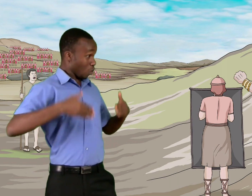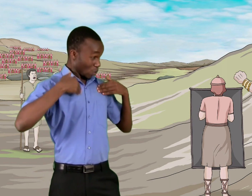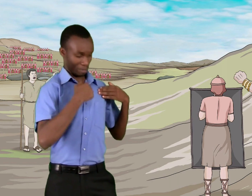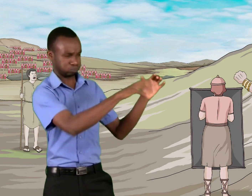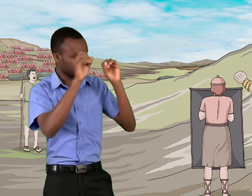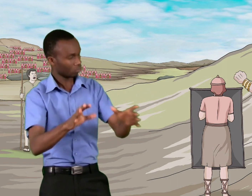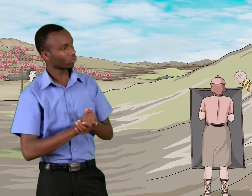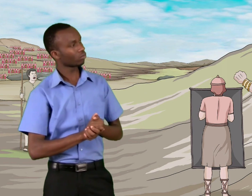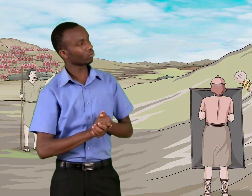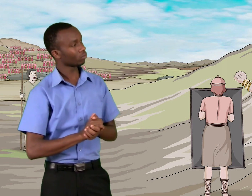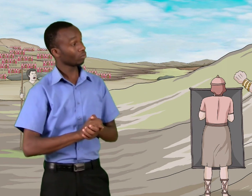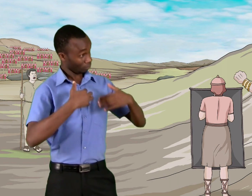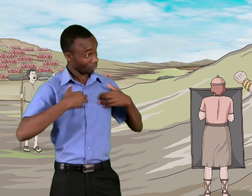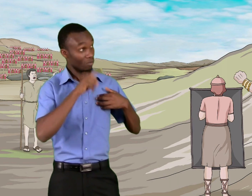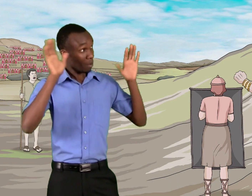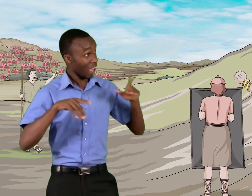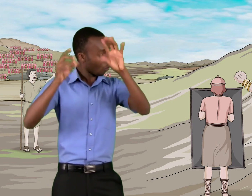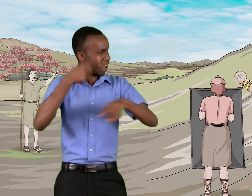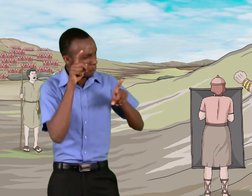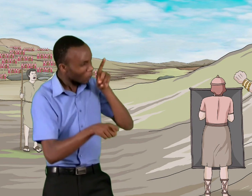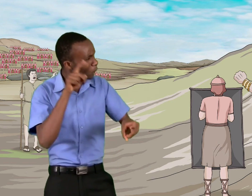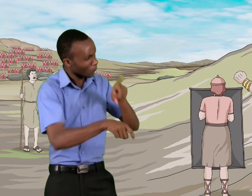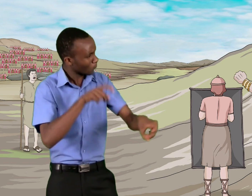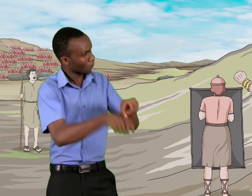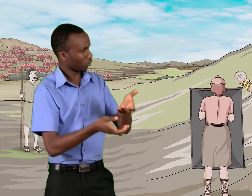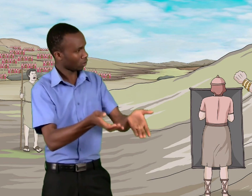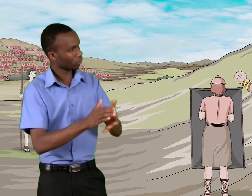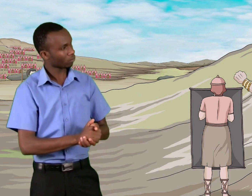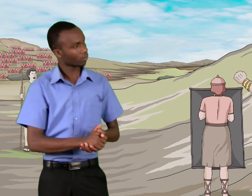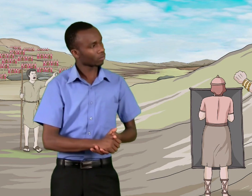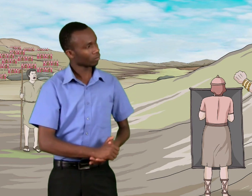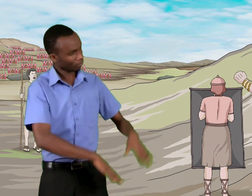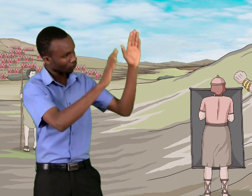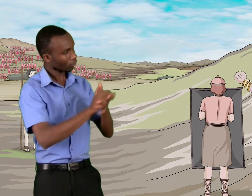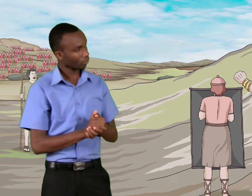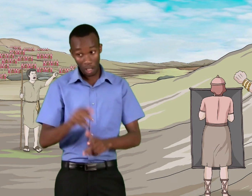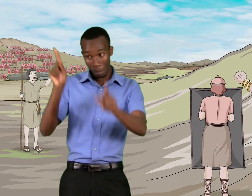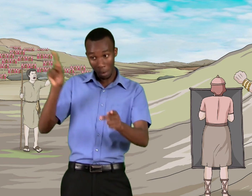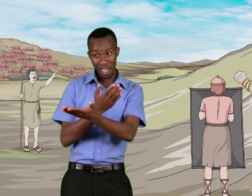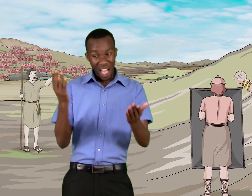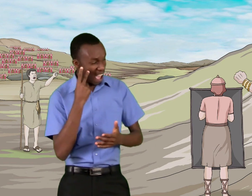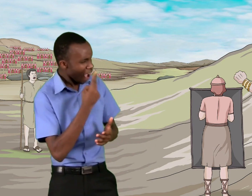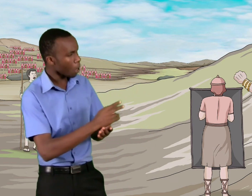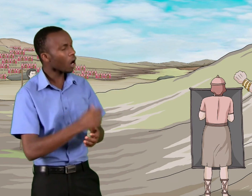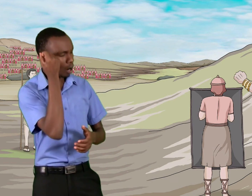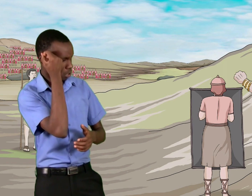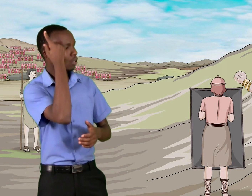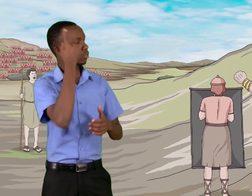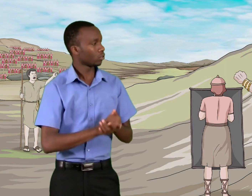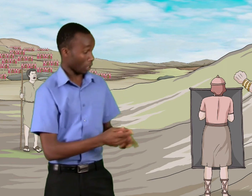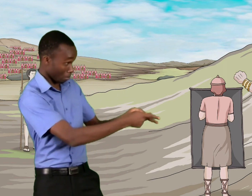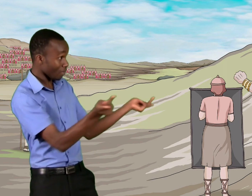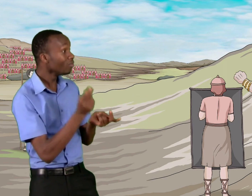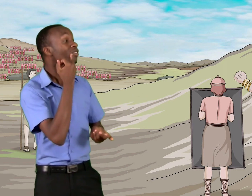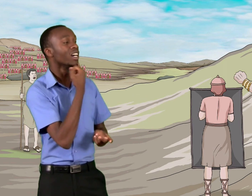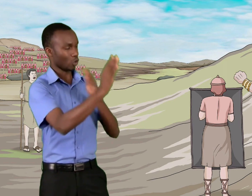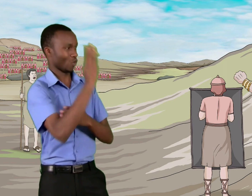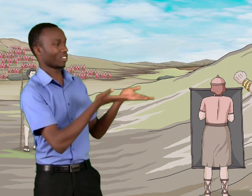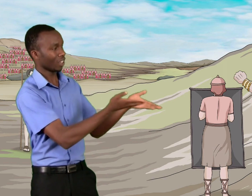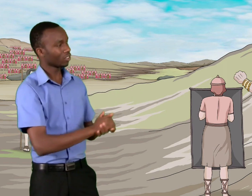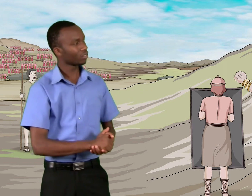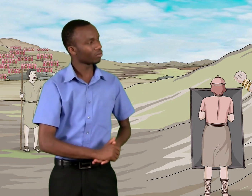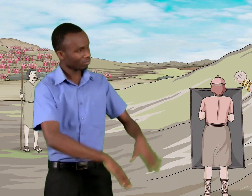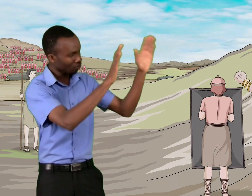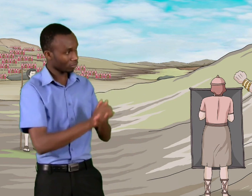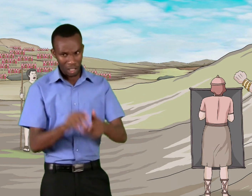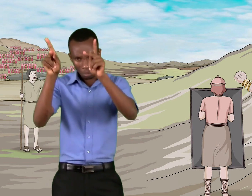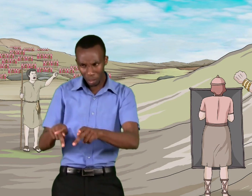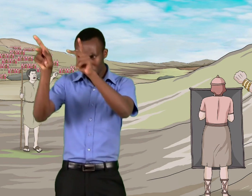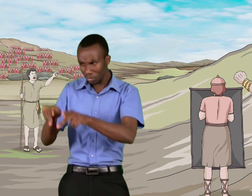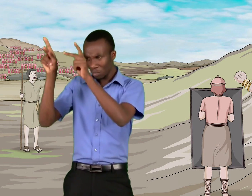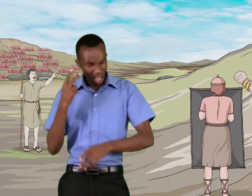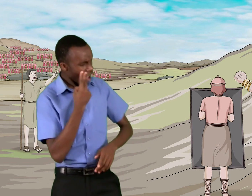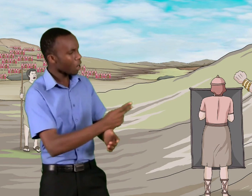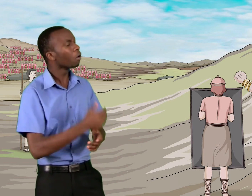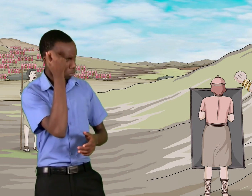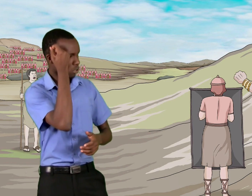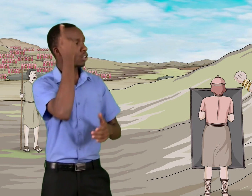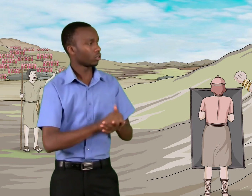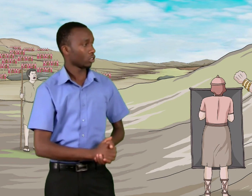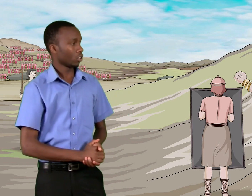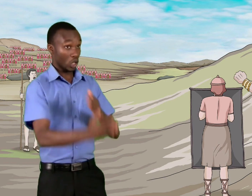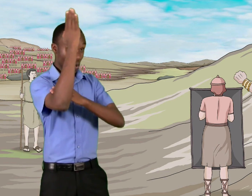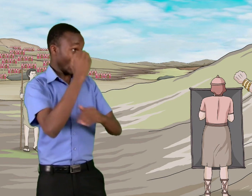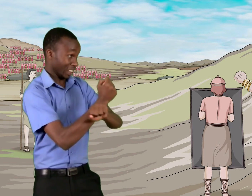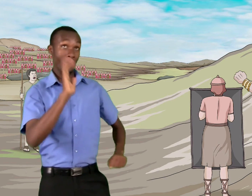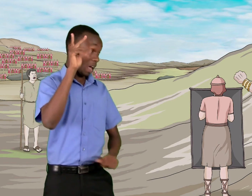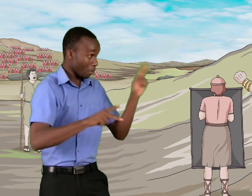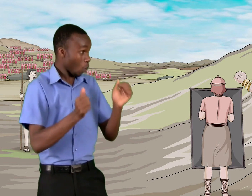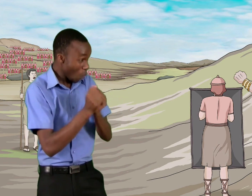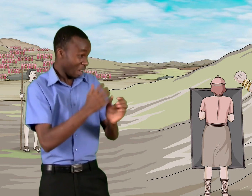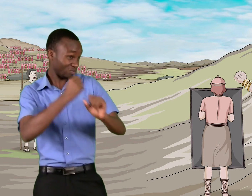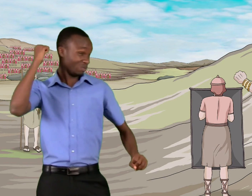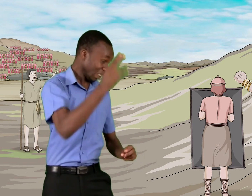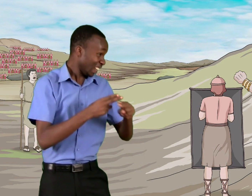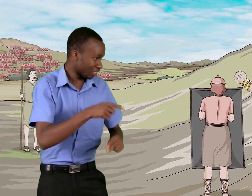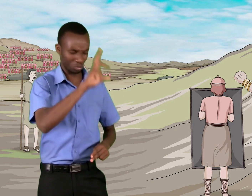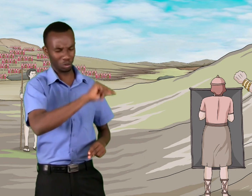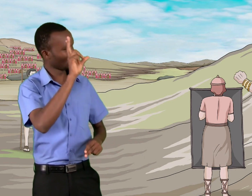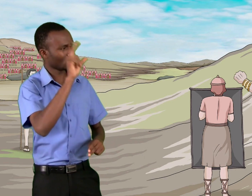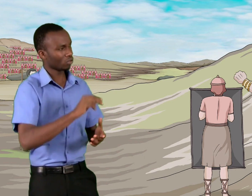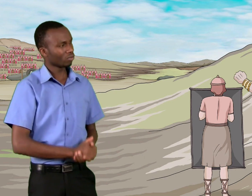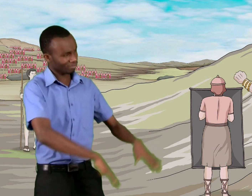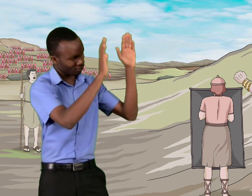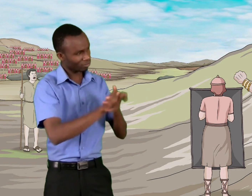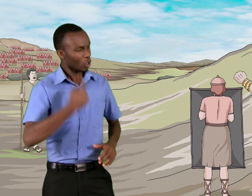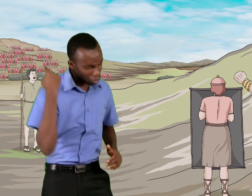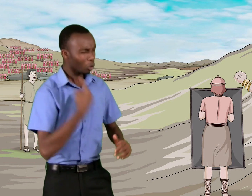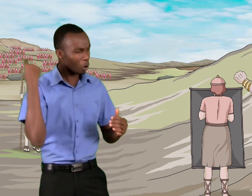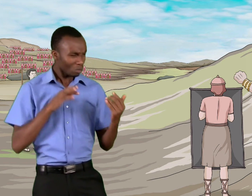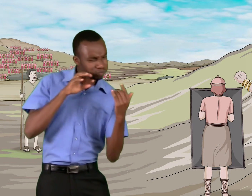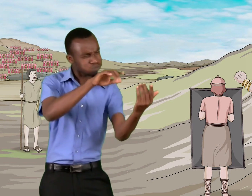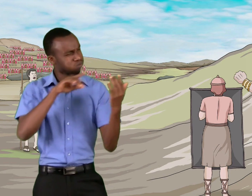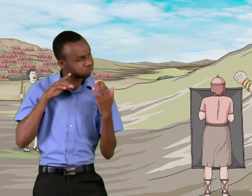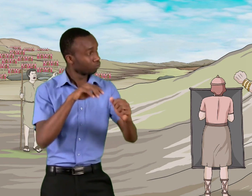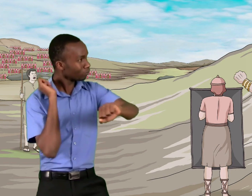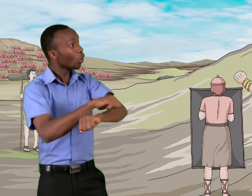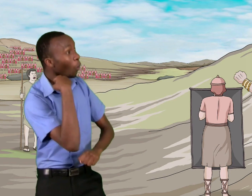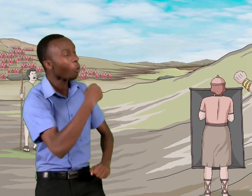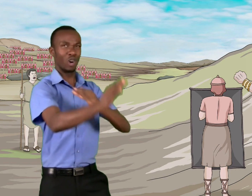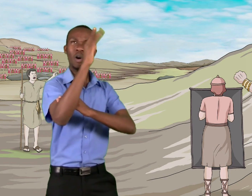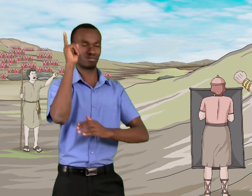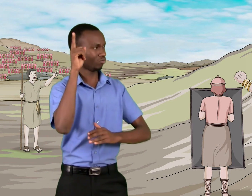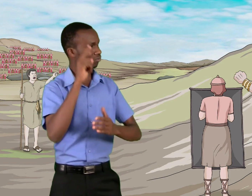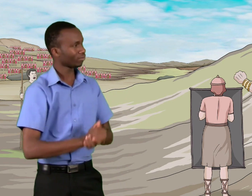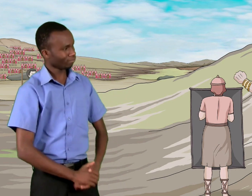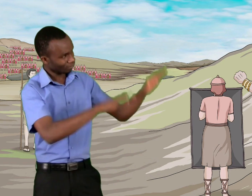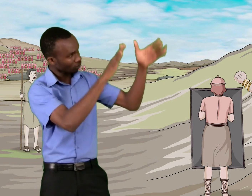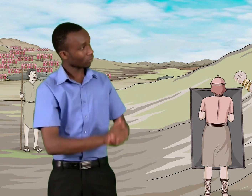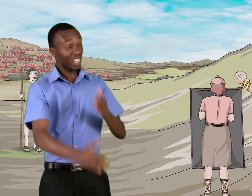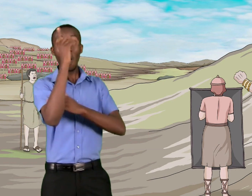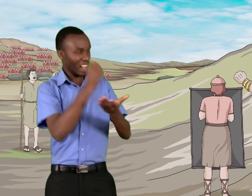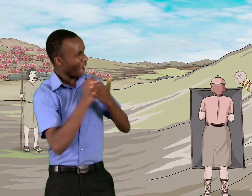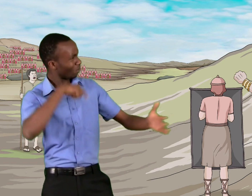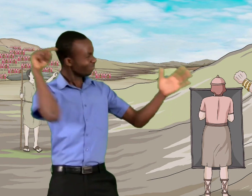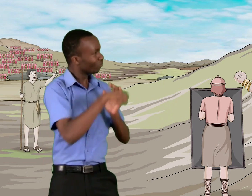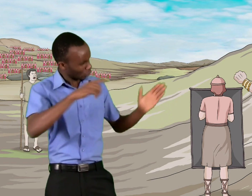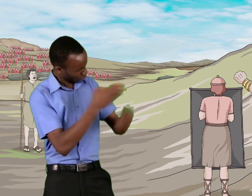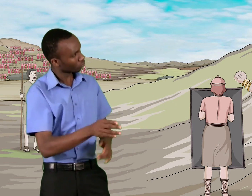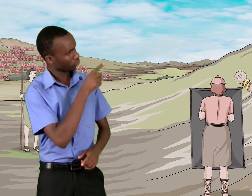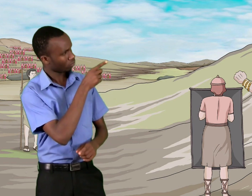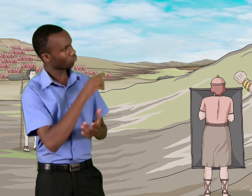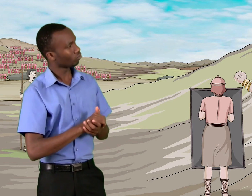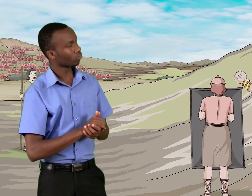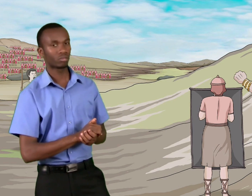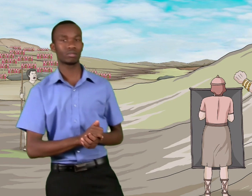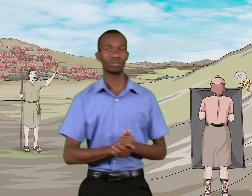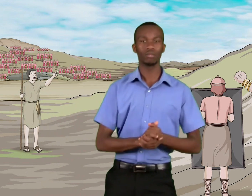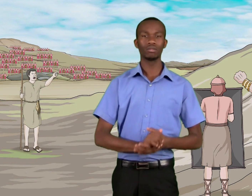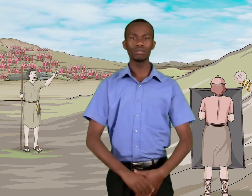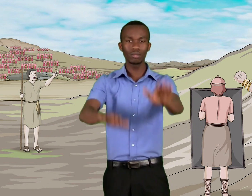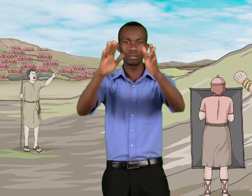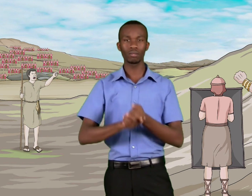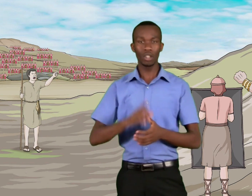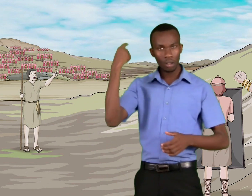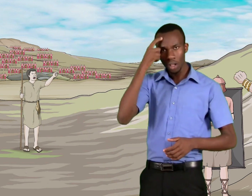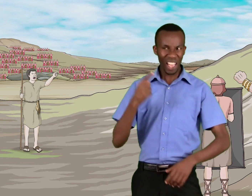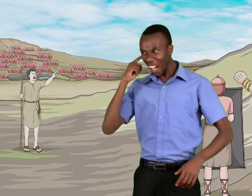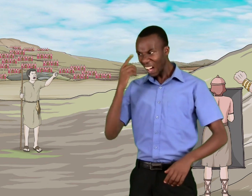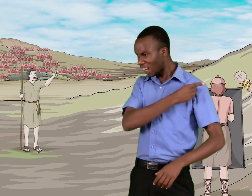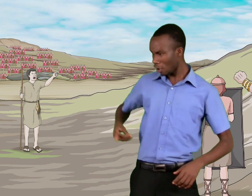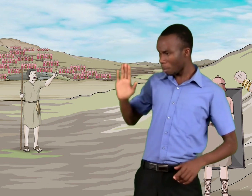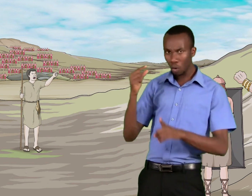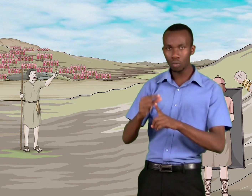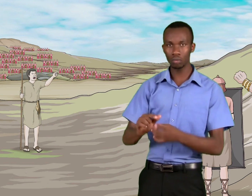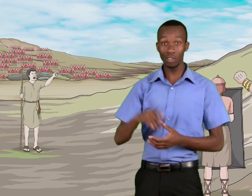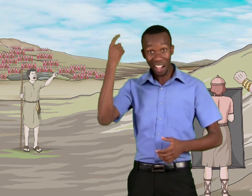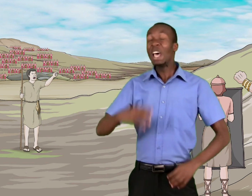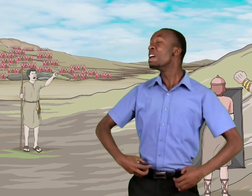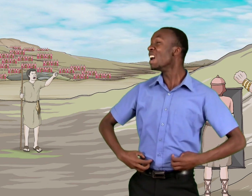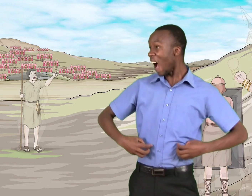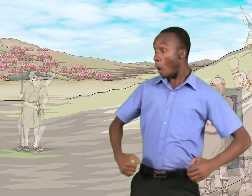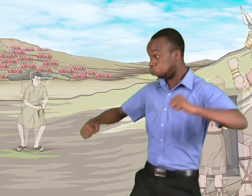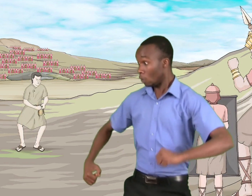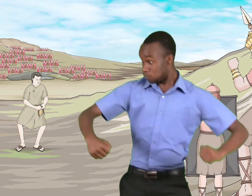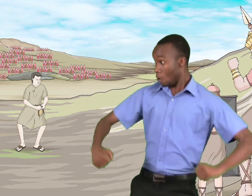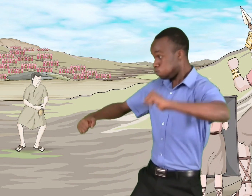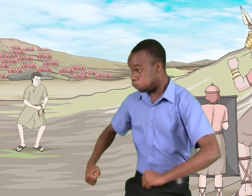Then the whole world will know that there is a God in Israel. And all those assembled here will know that it is not by sword or spear that the LORD saves; for the battle is the LORD’s, and He will give all of you into our hands.”